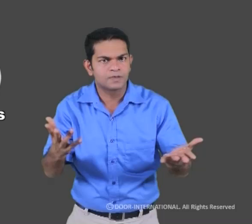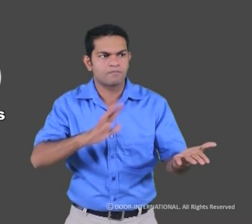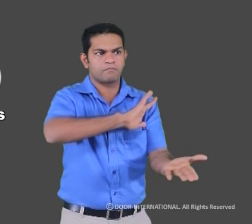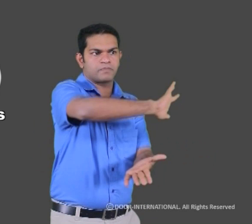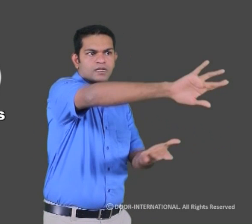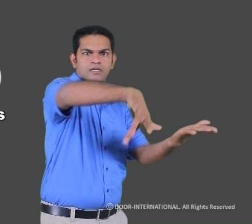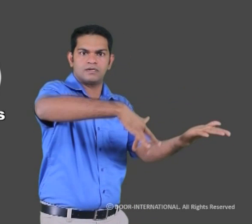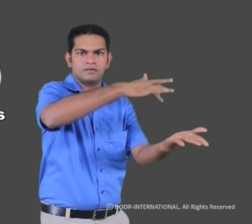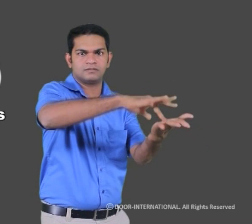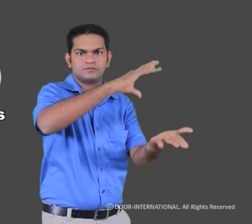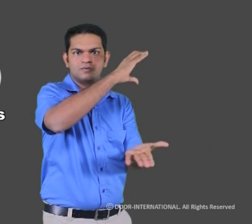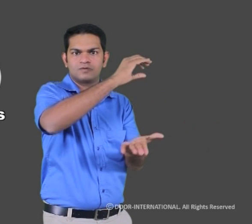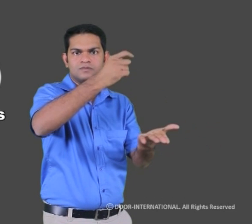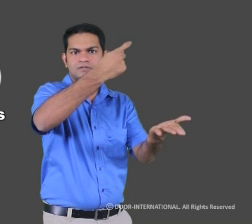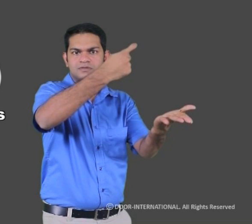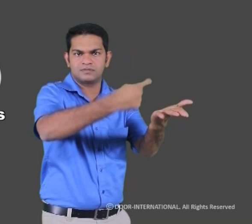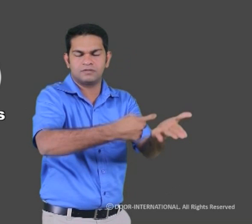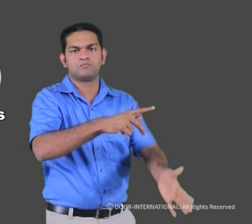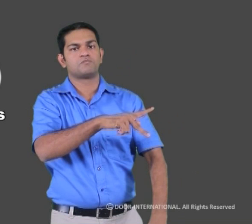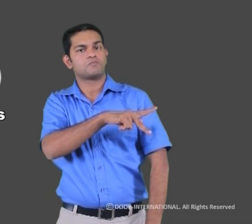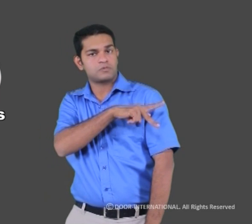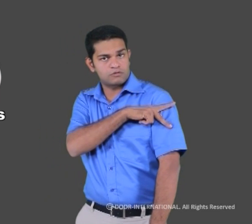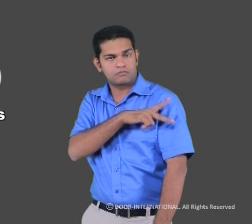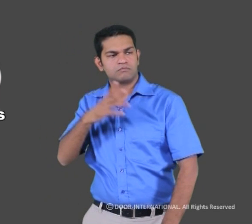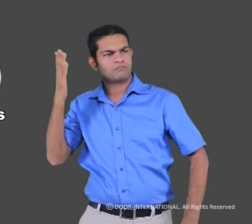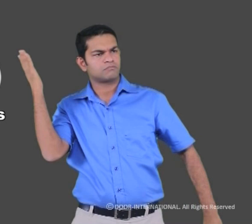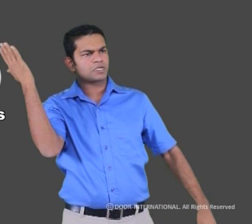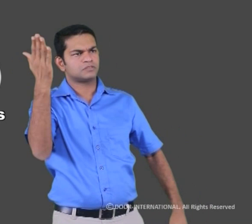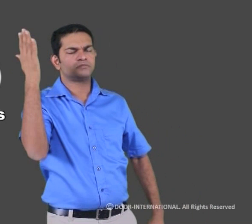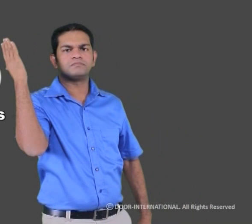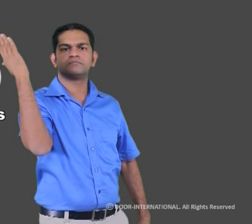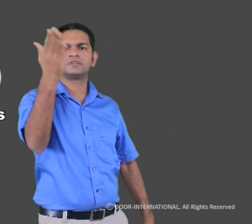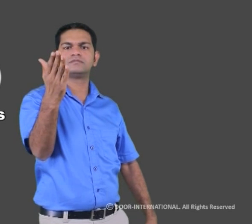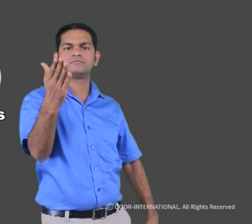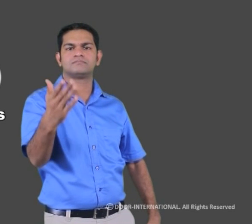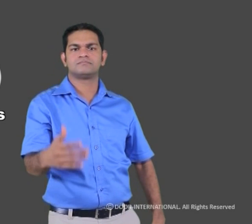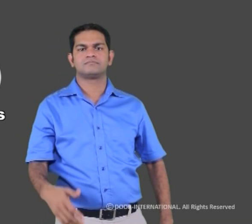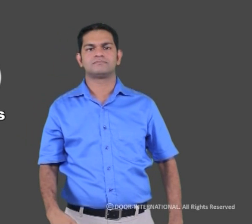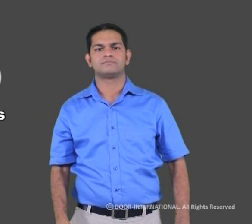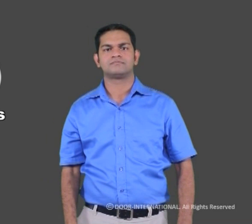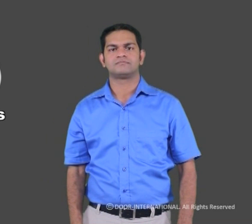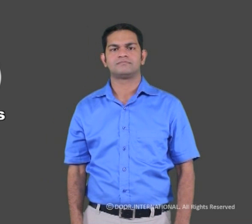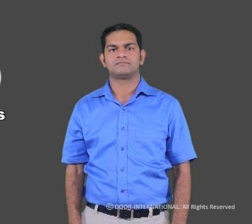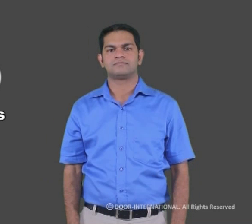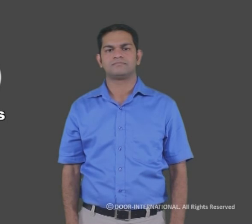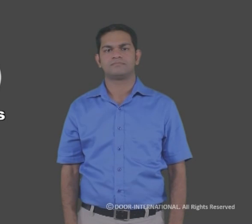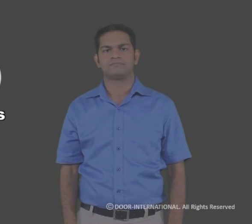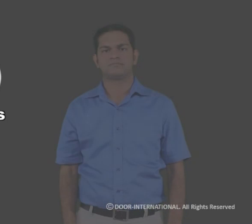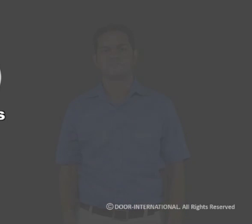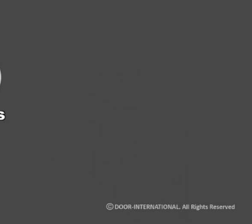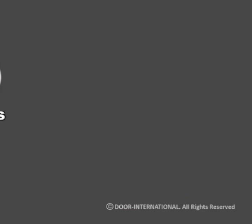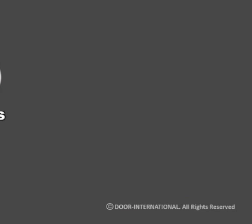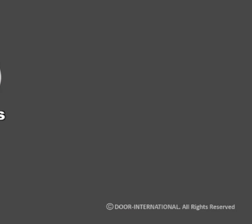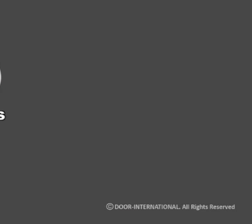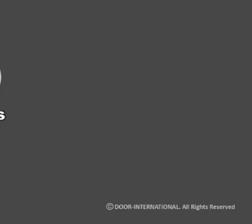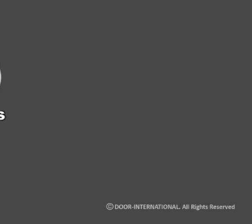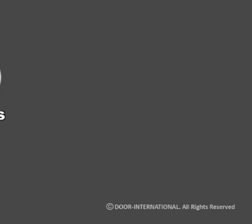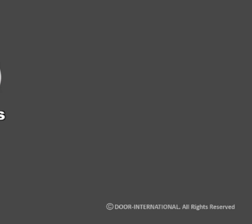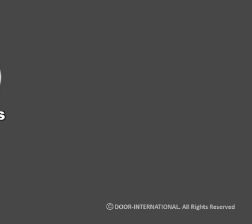Paul preaches in Corinth